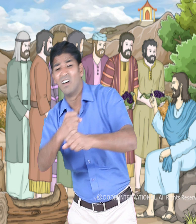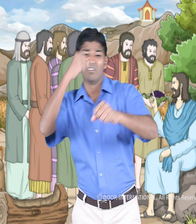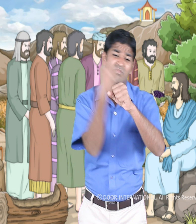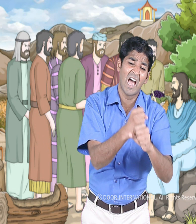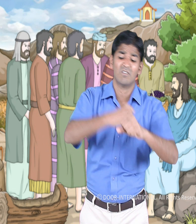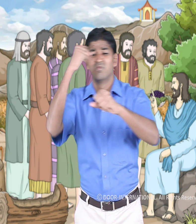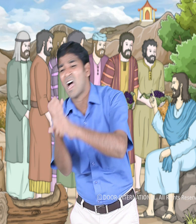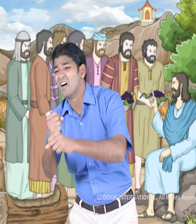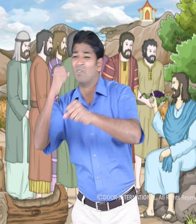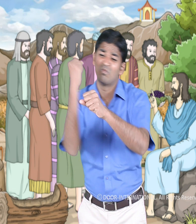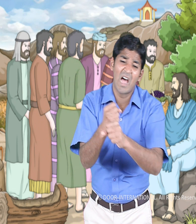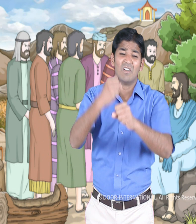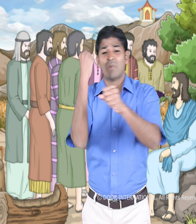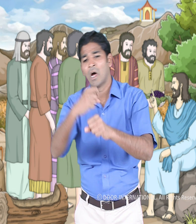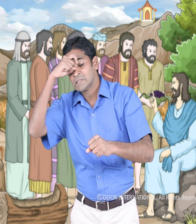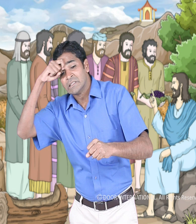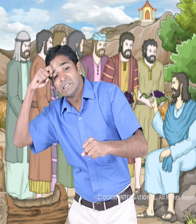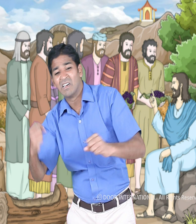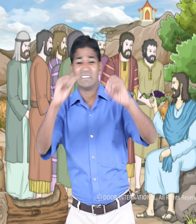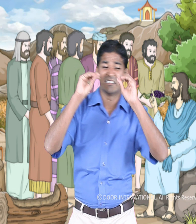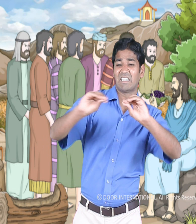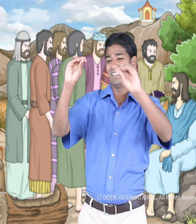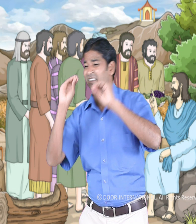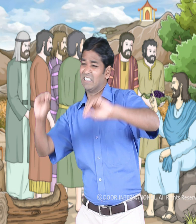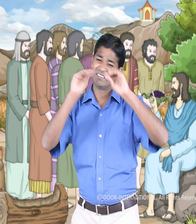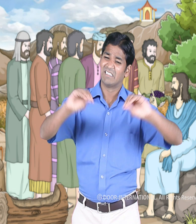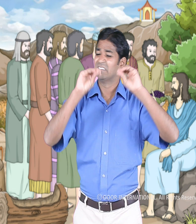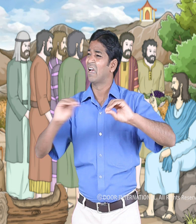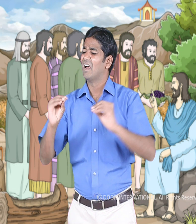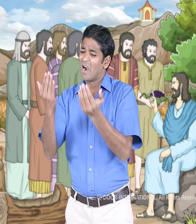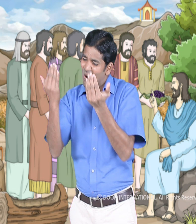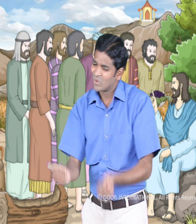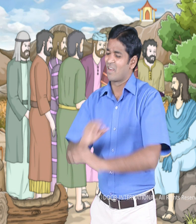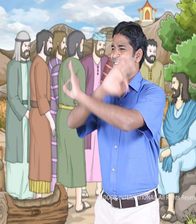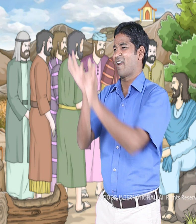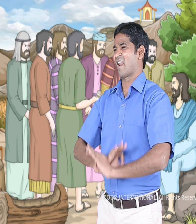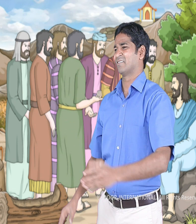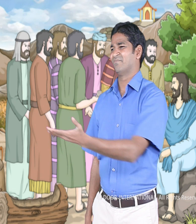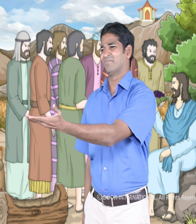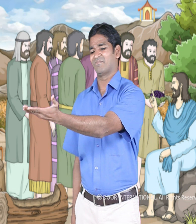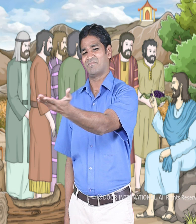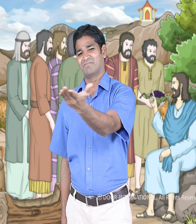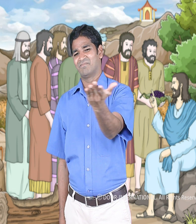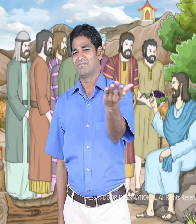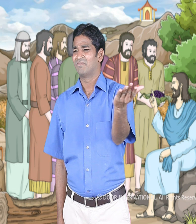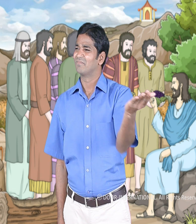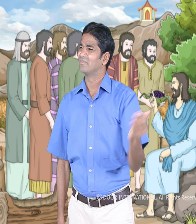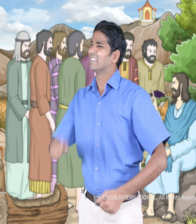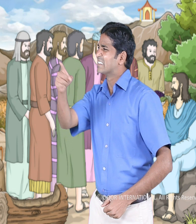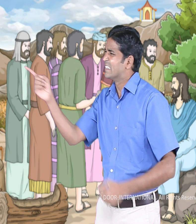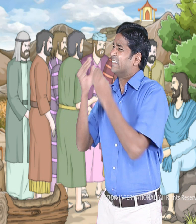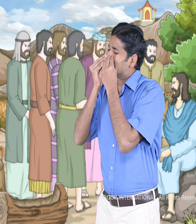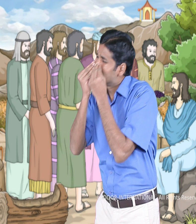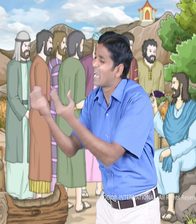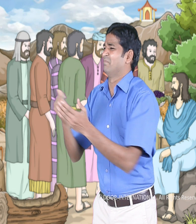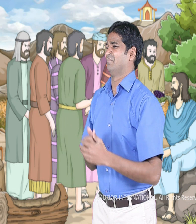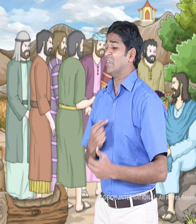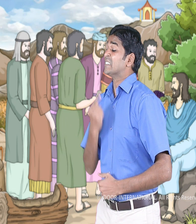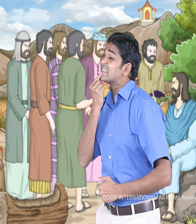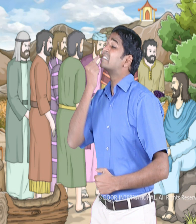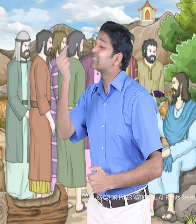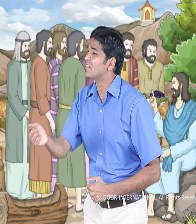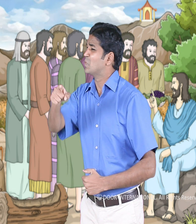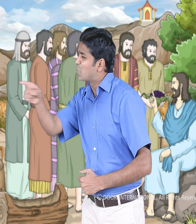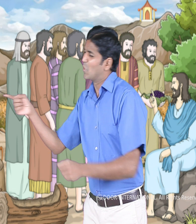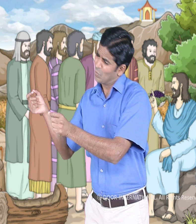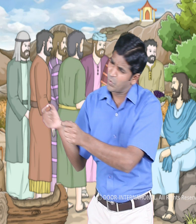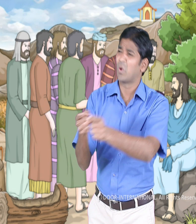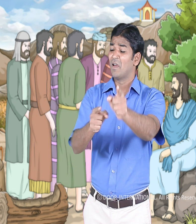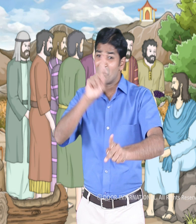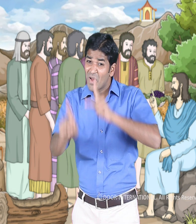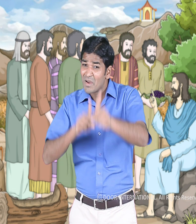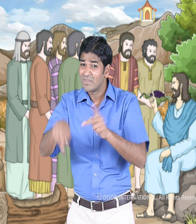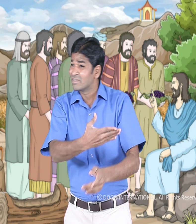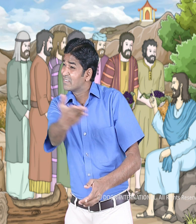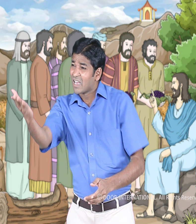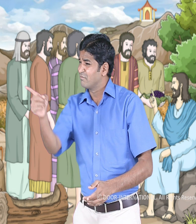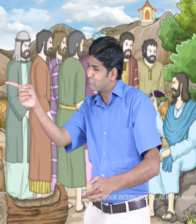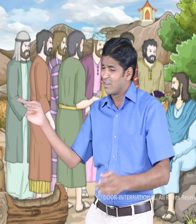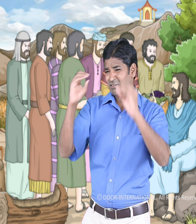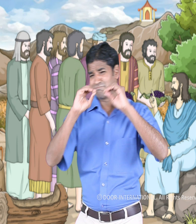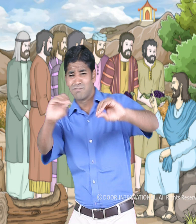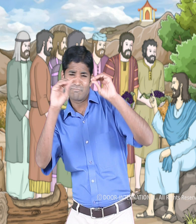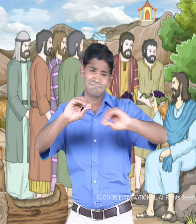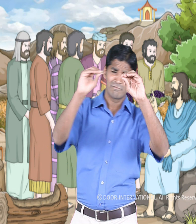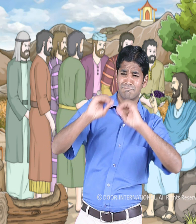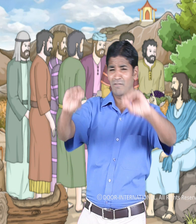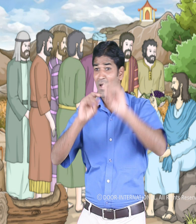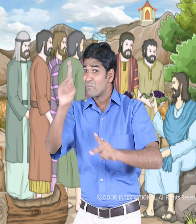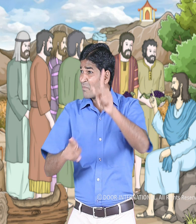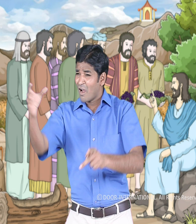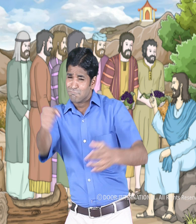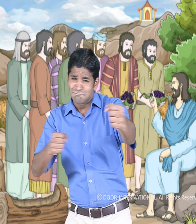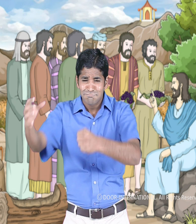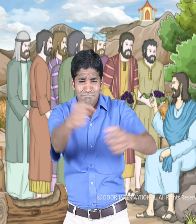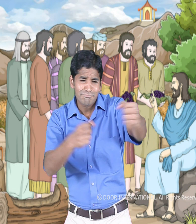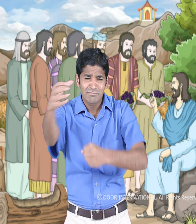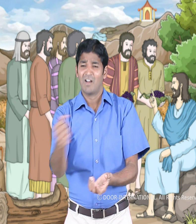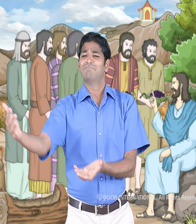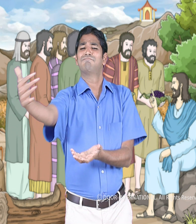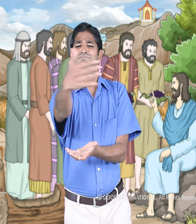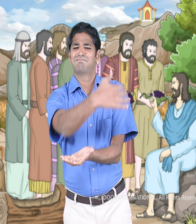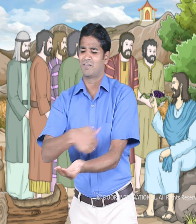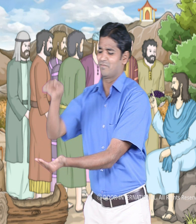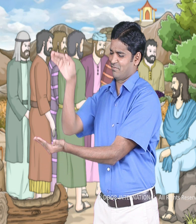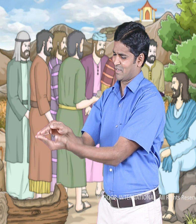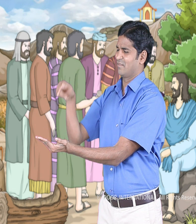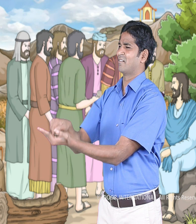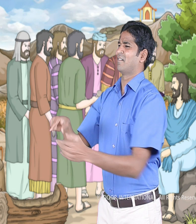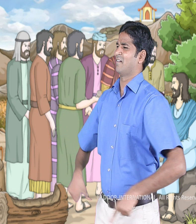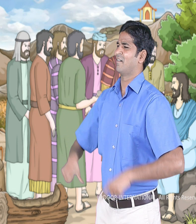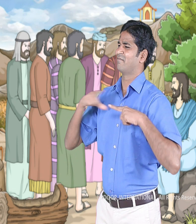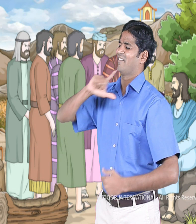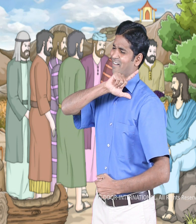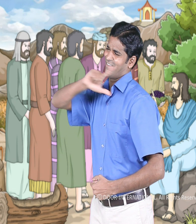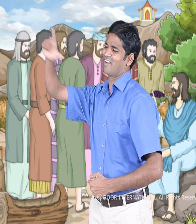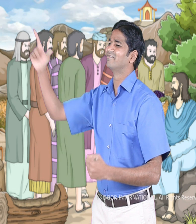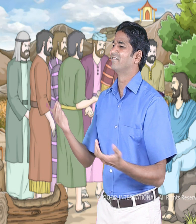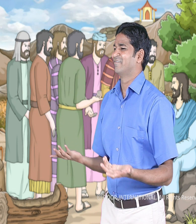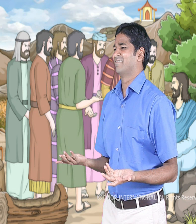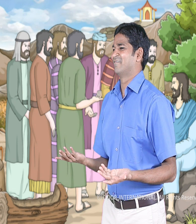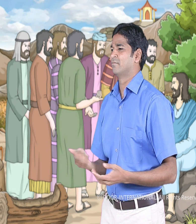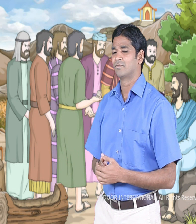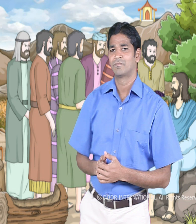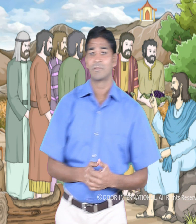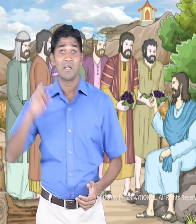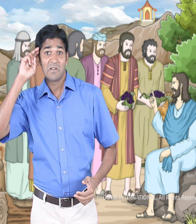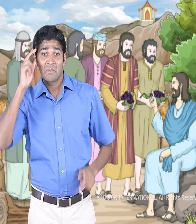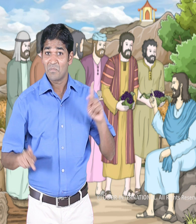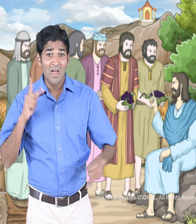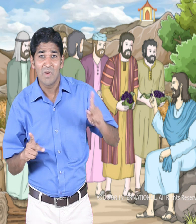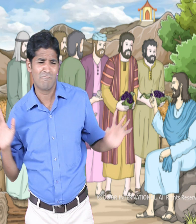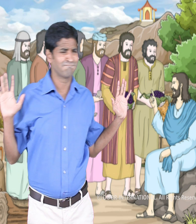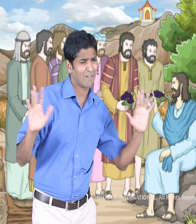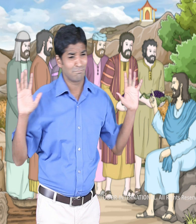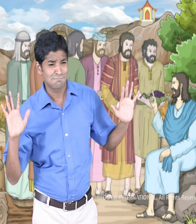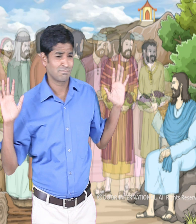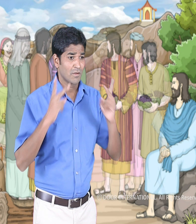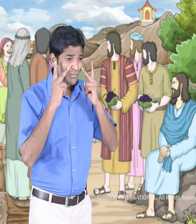Many of the Samaritans from that town believed in Jesus because of the woman’s testimony, “He told me everything I ever did.”